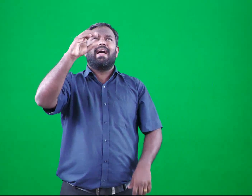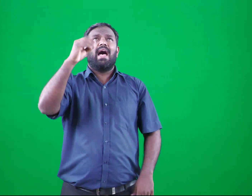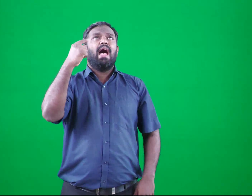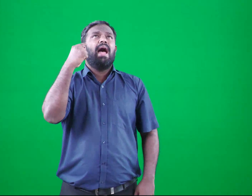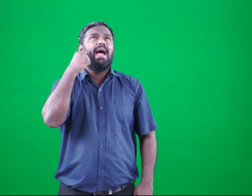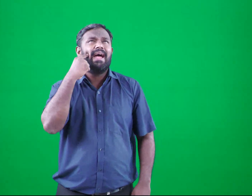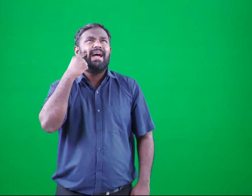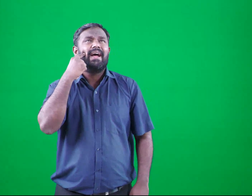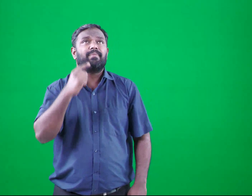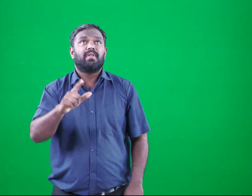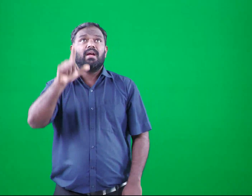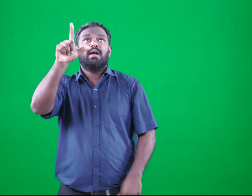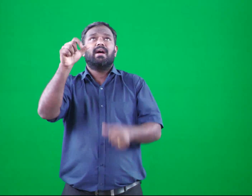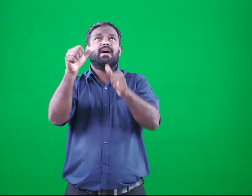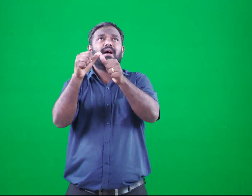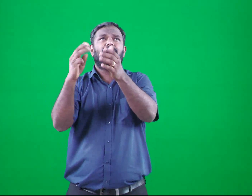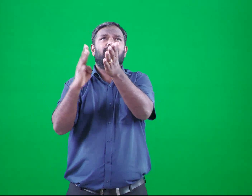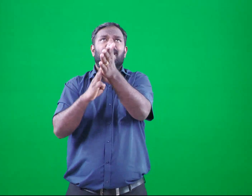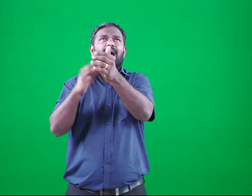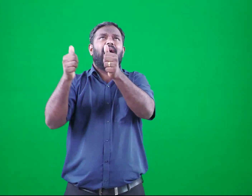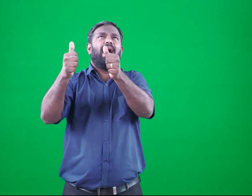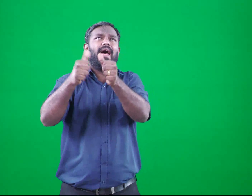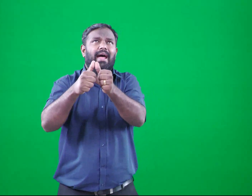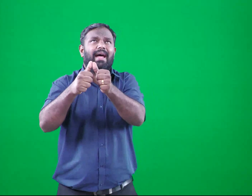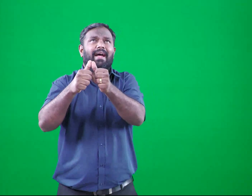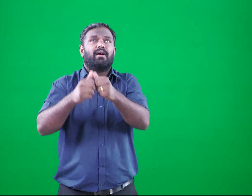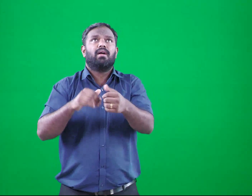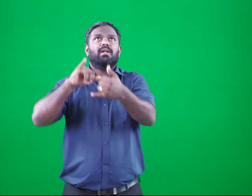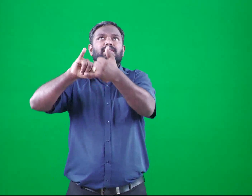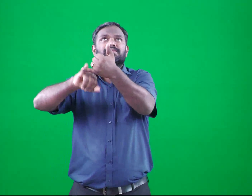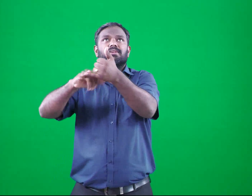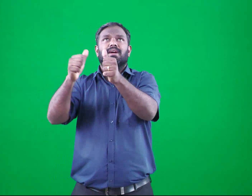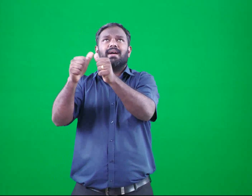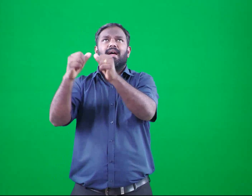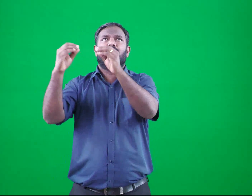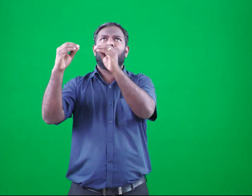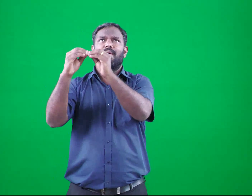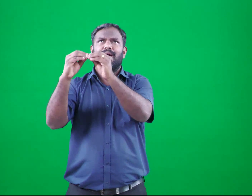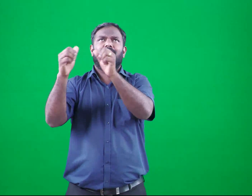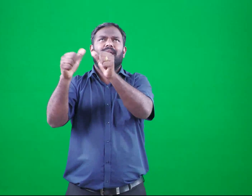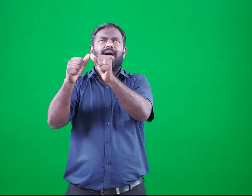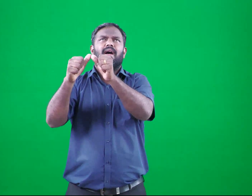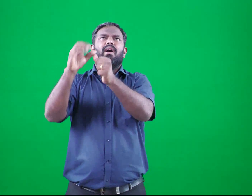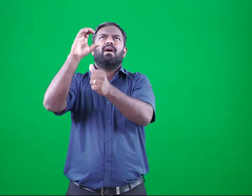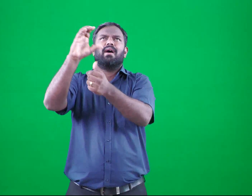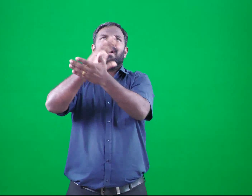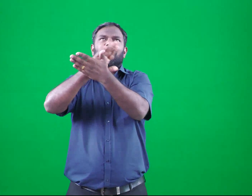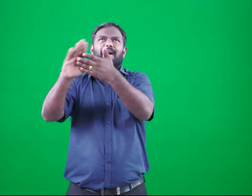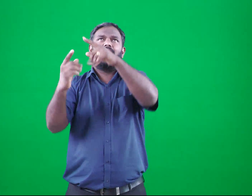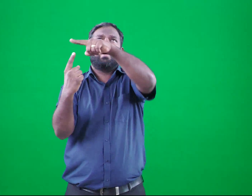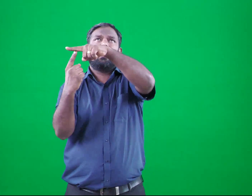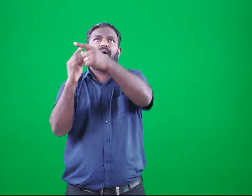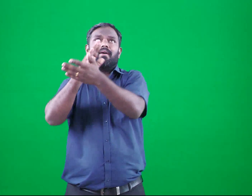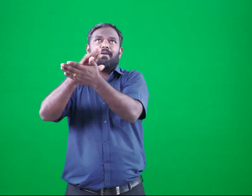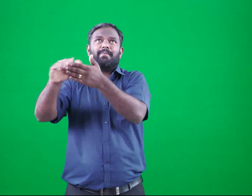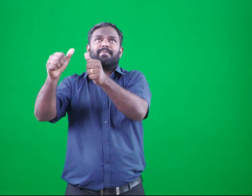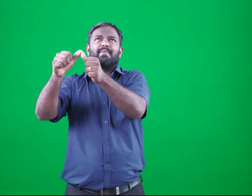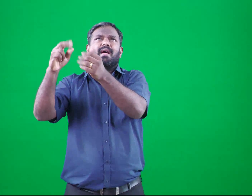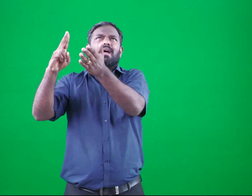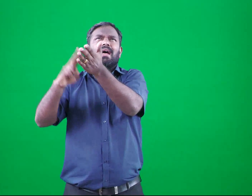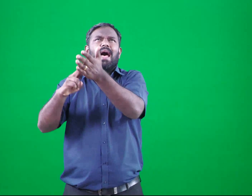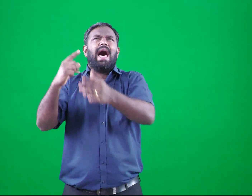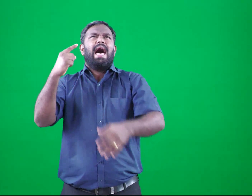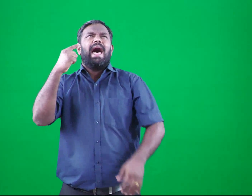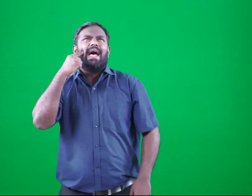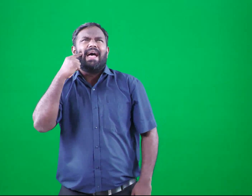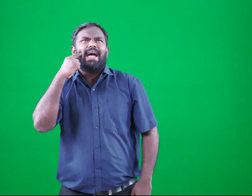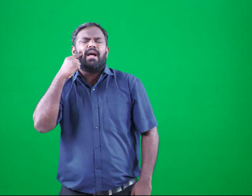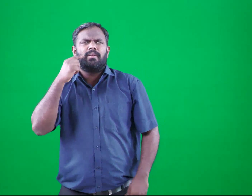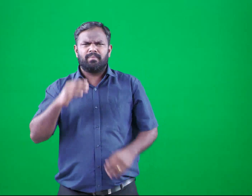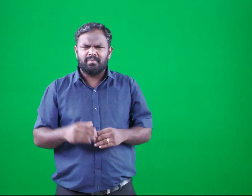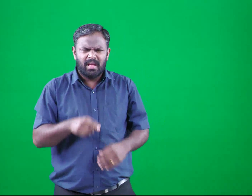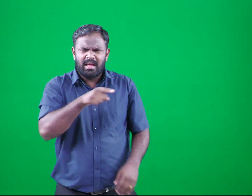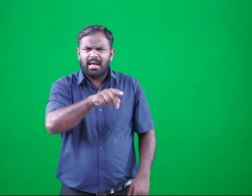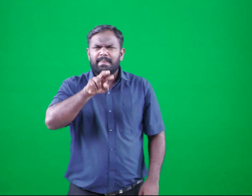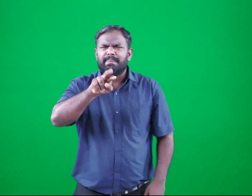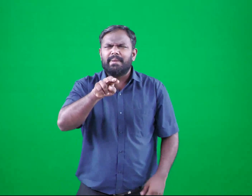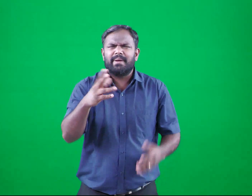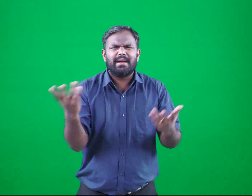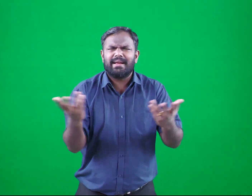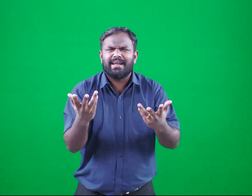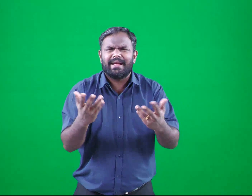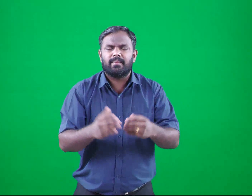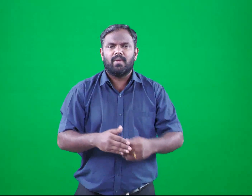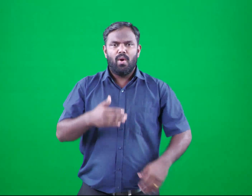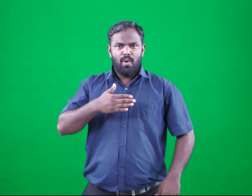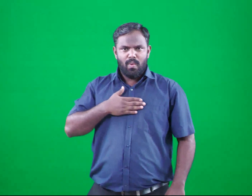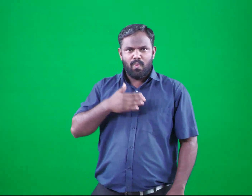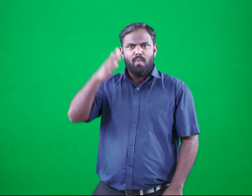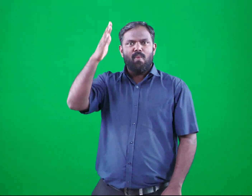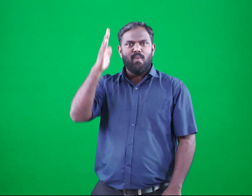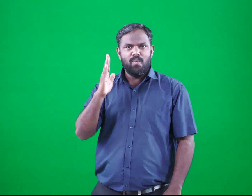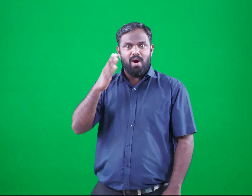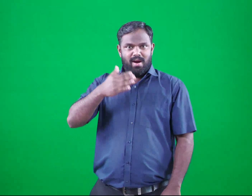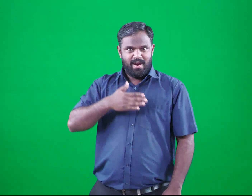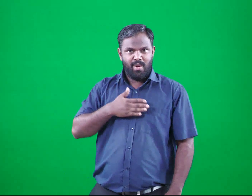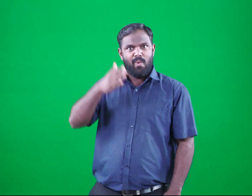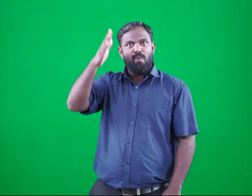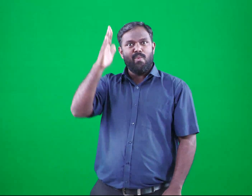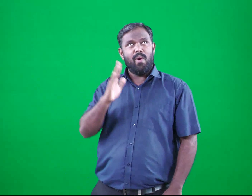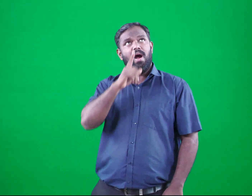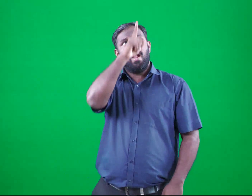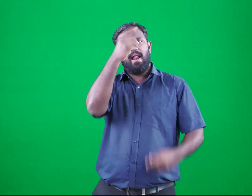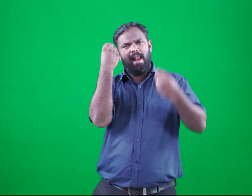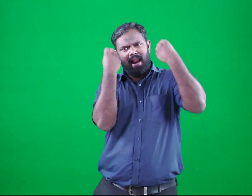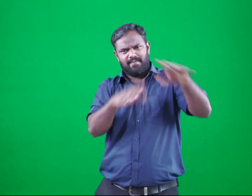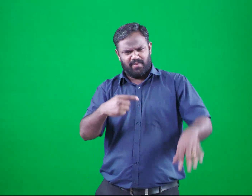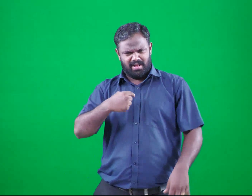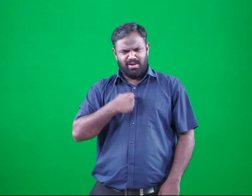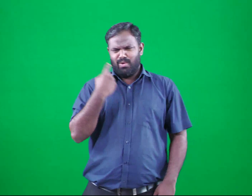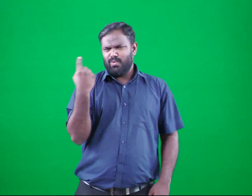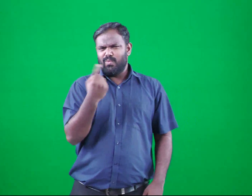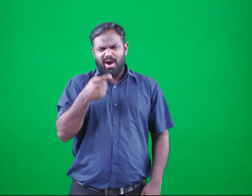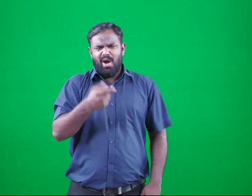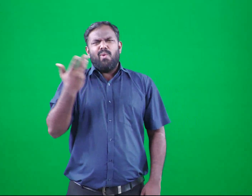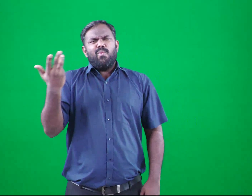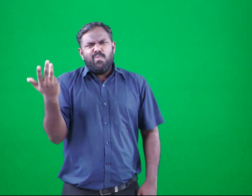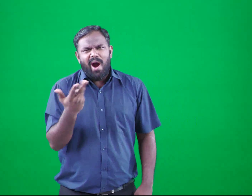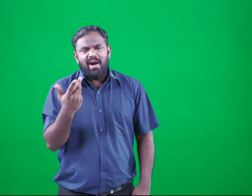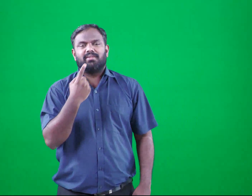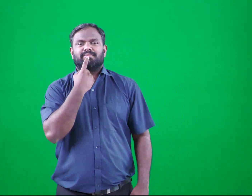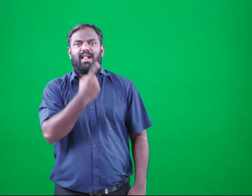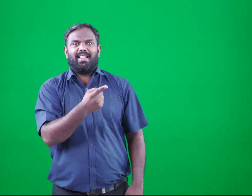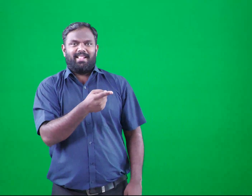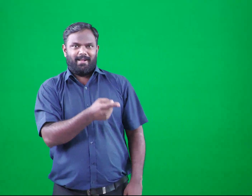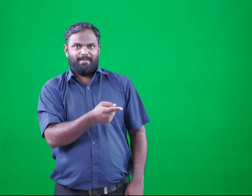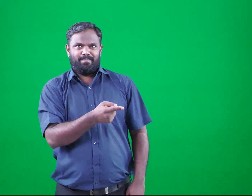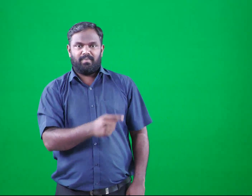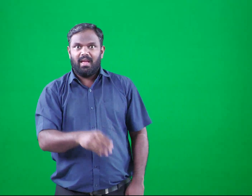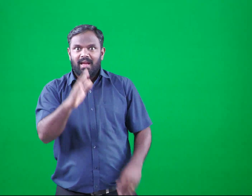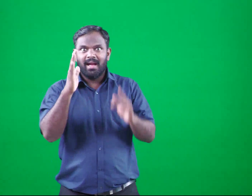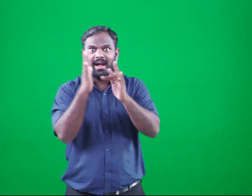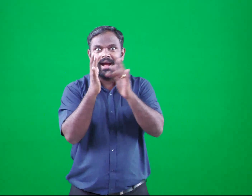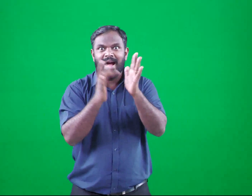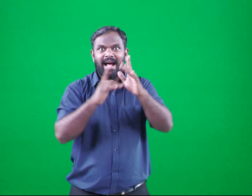which means, "My God, My God, why have You forsaken Me?"